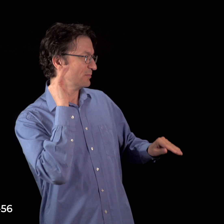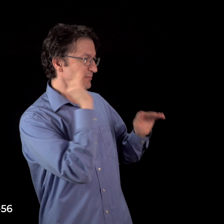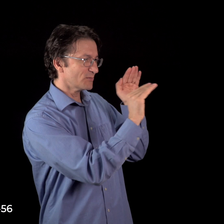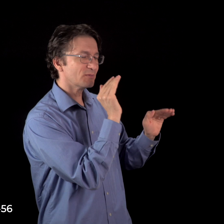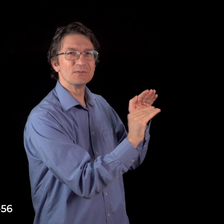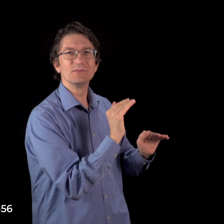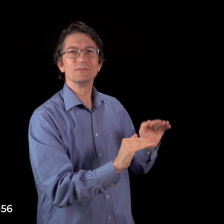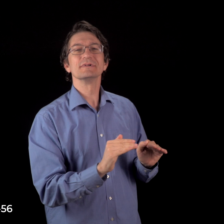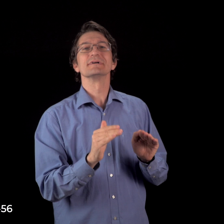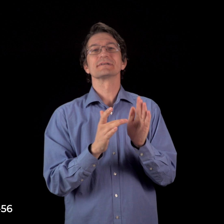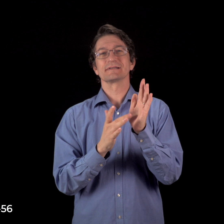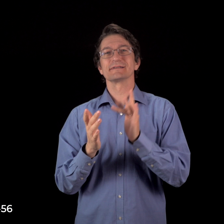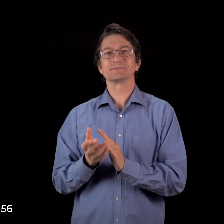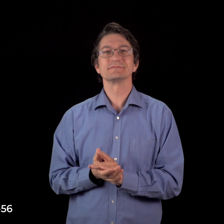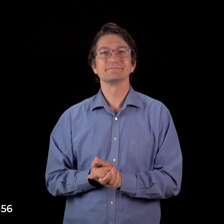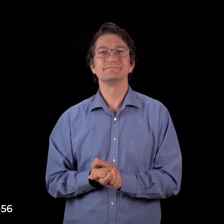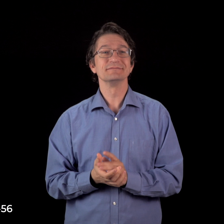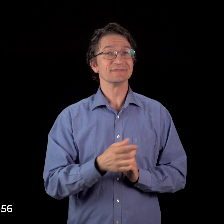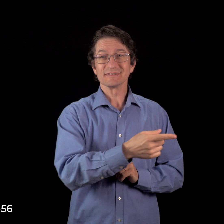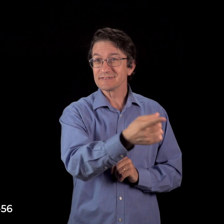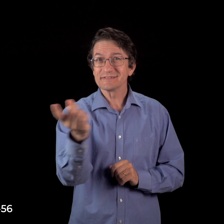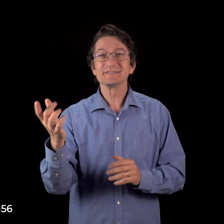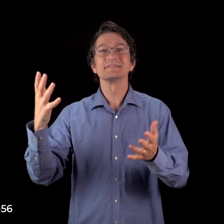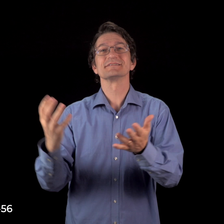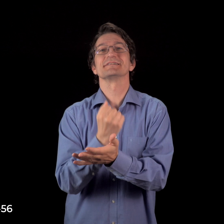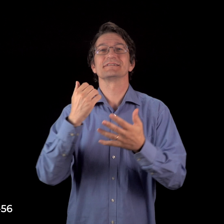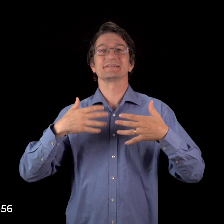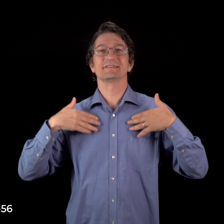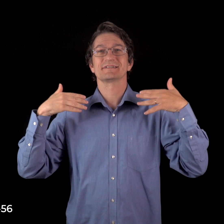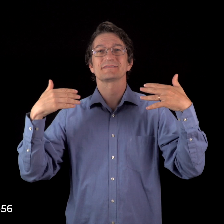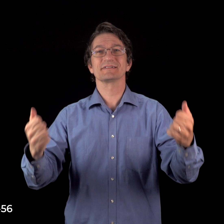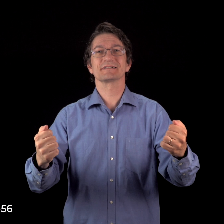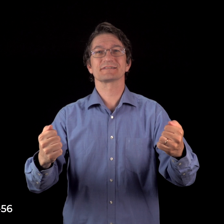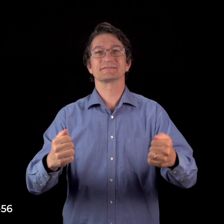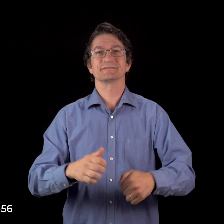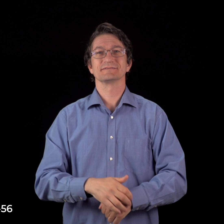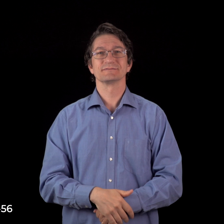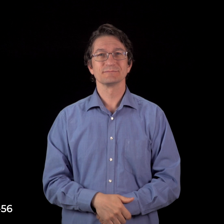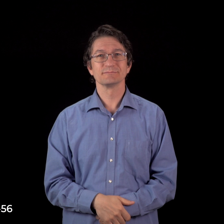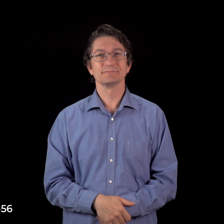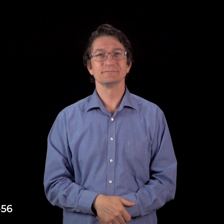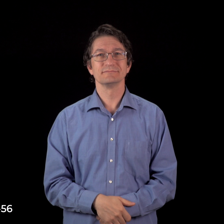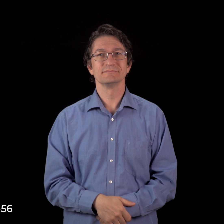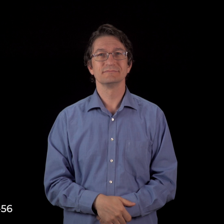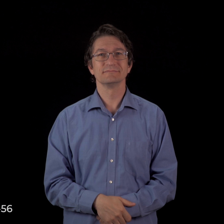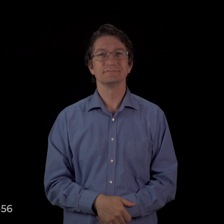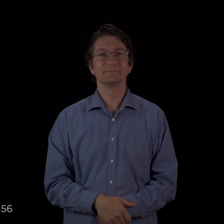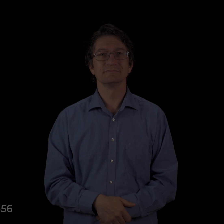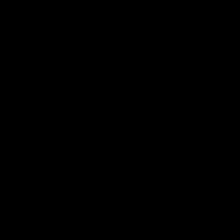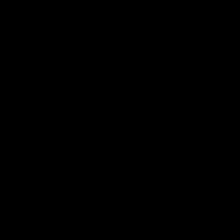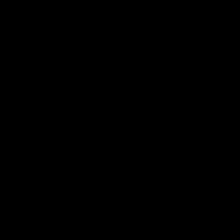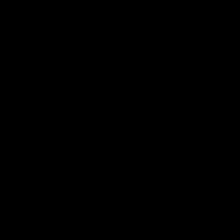And all who touched Him were healed.